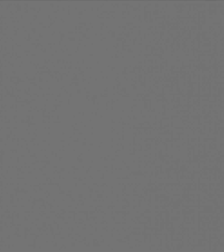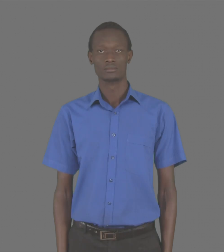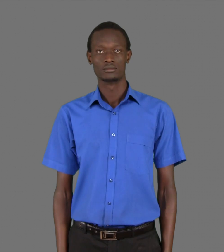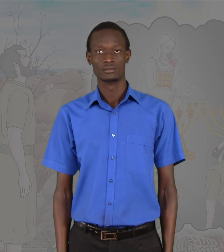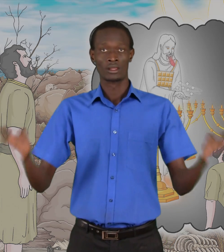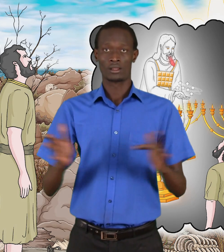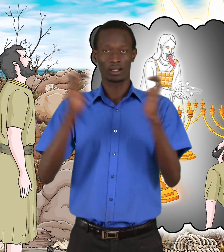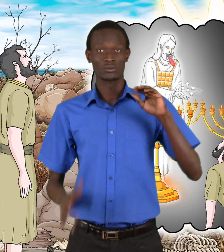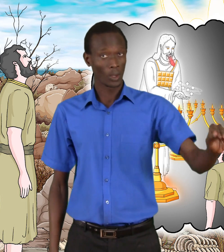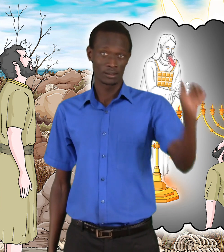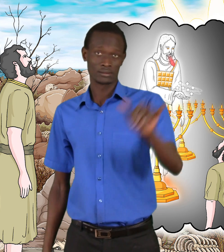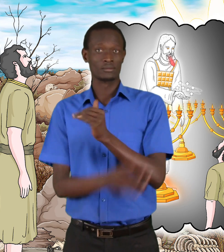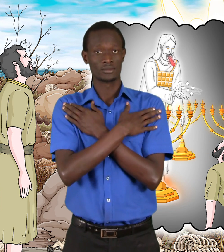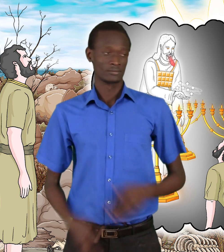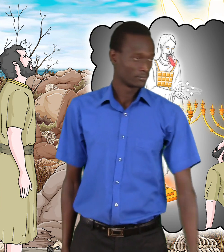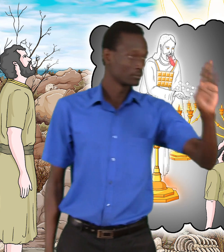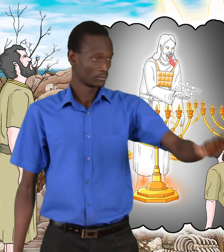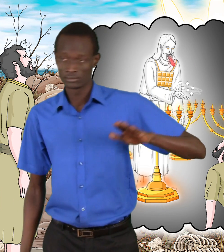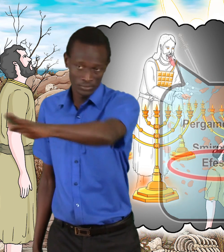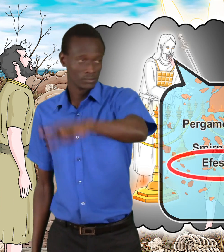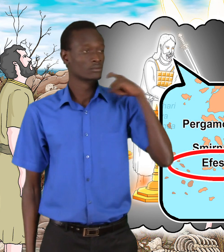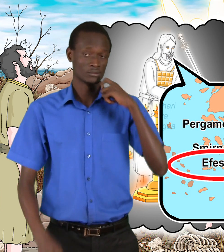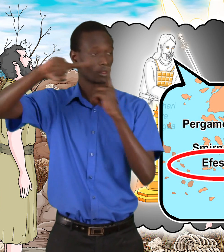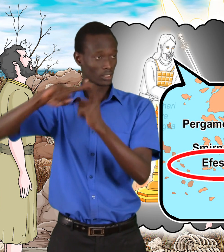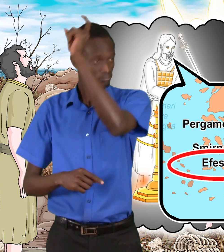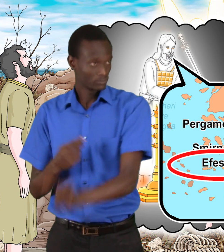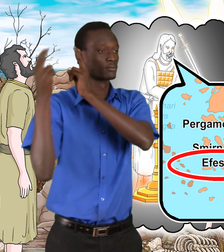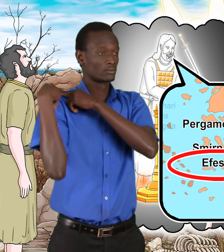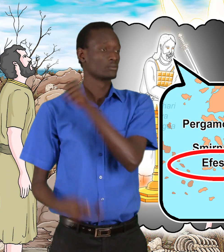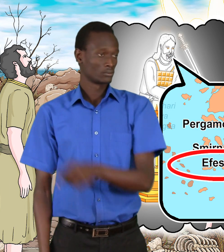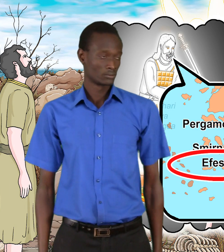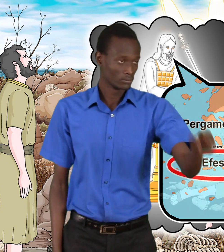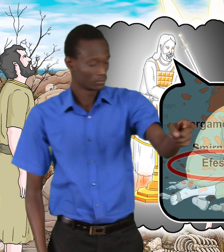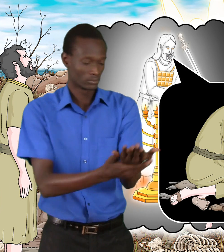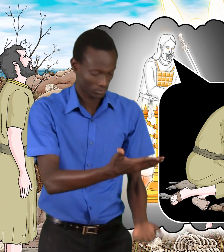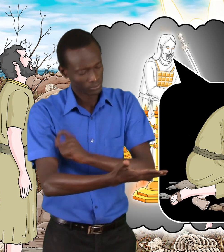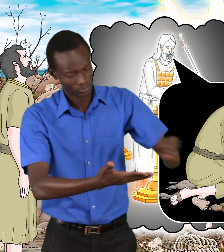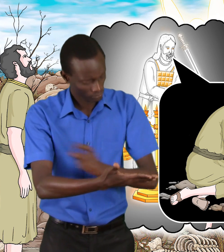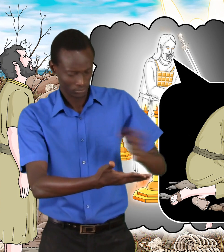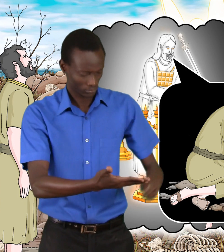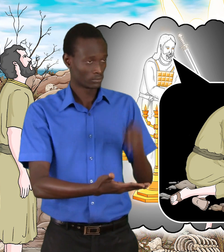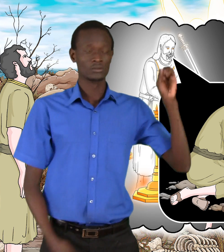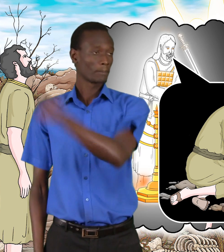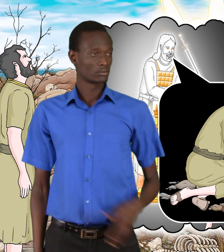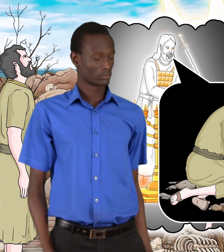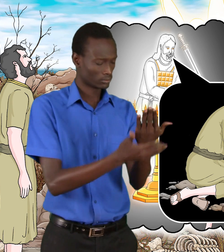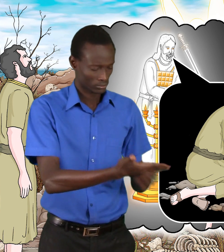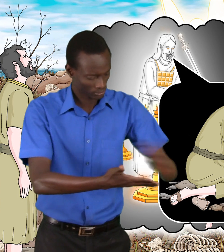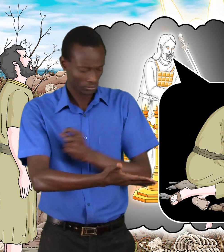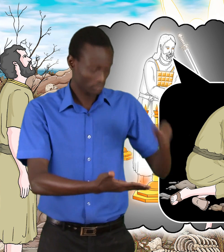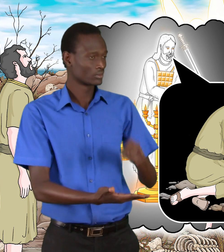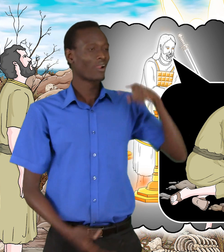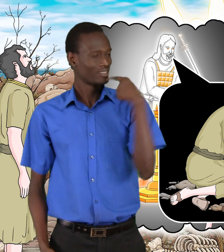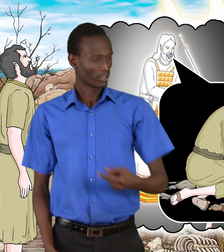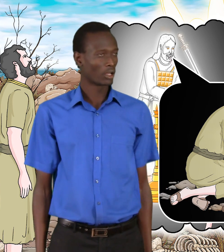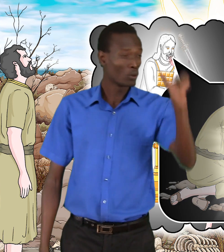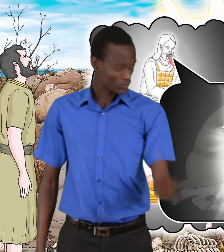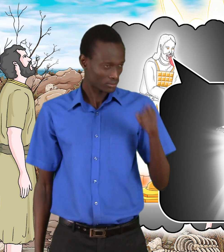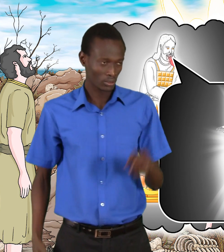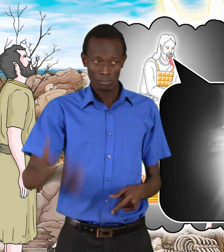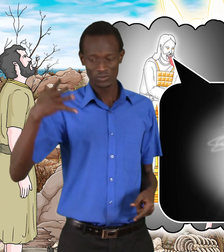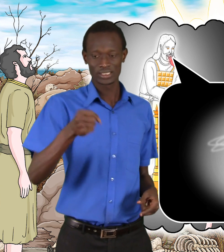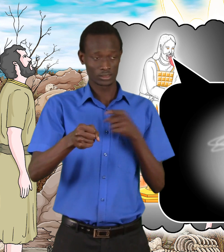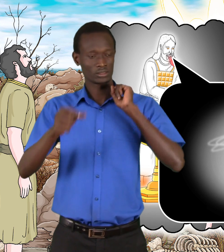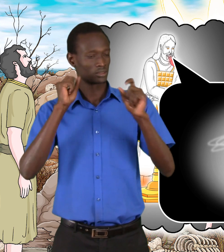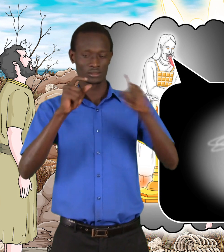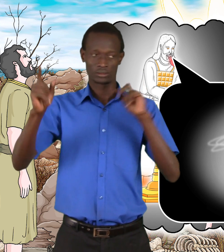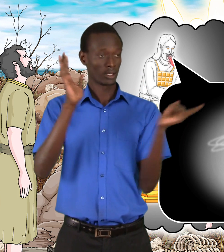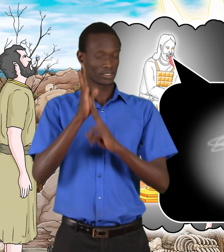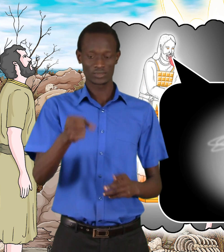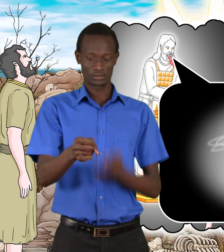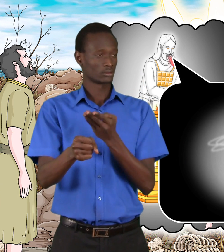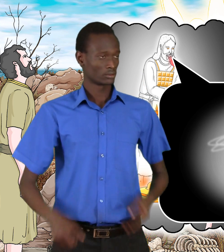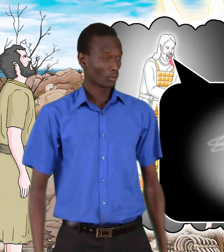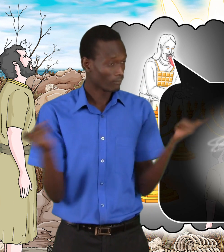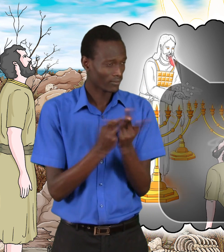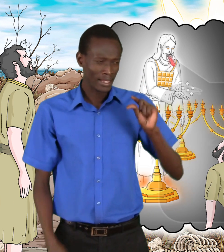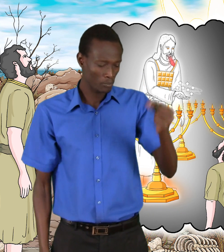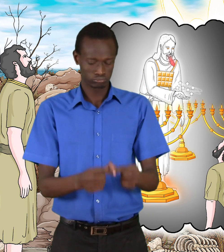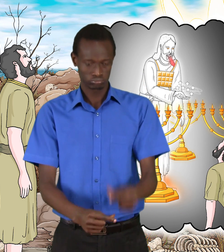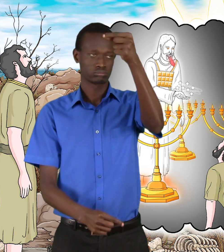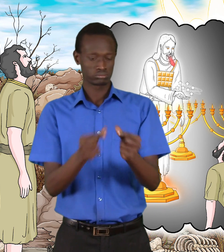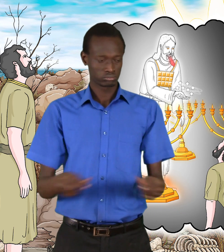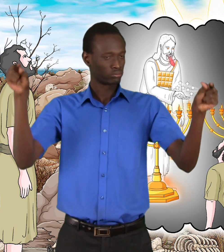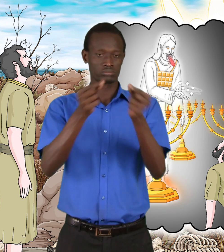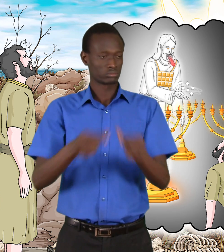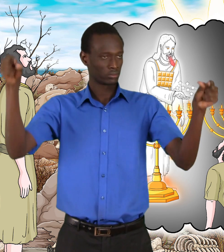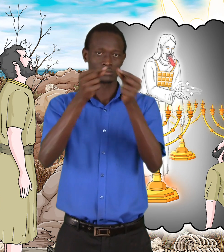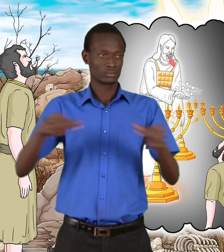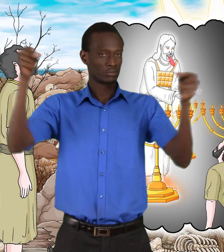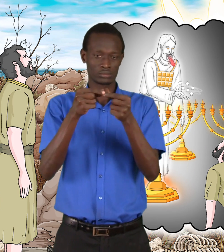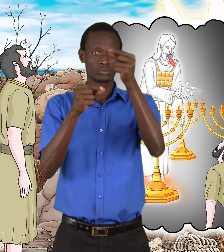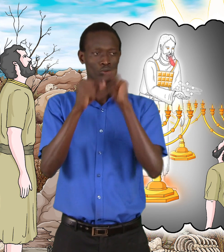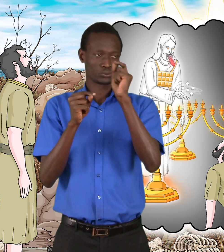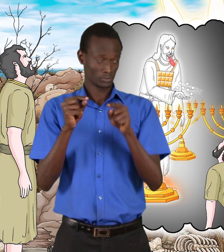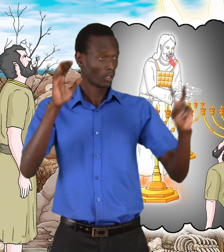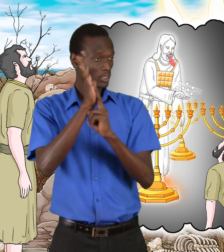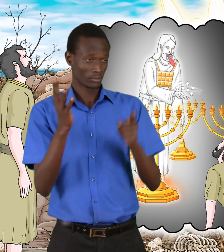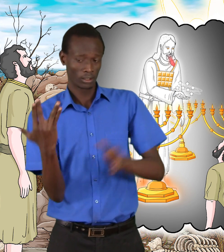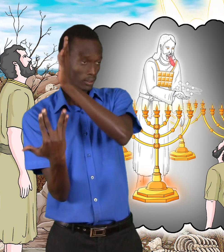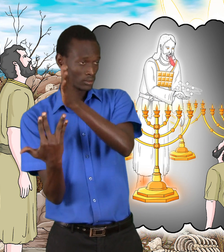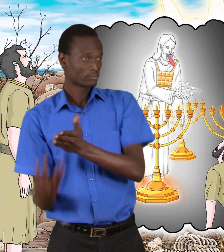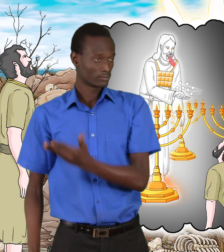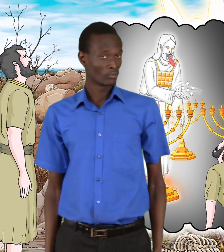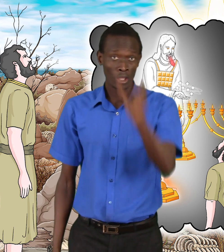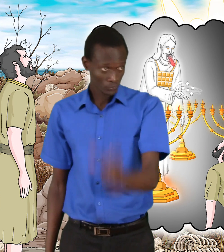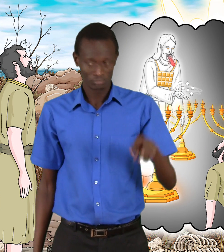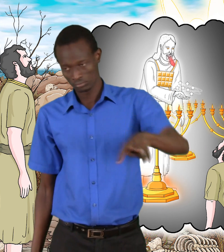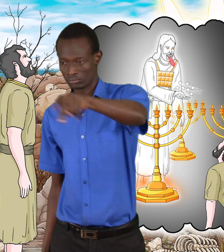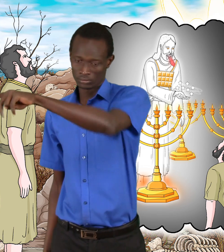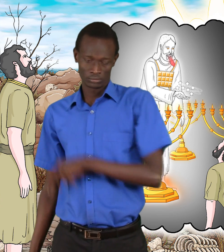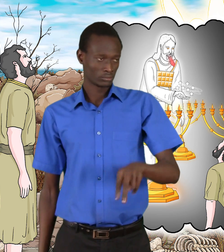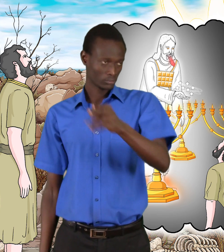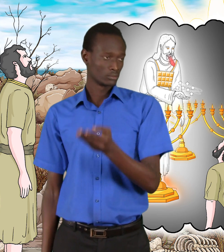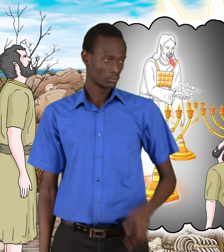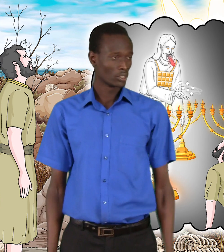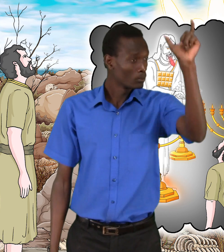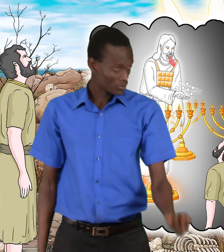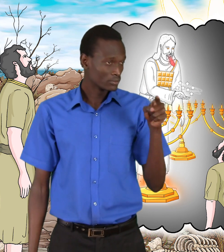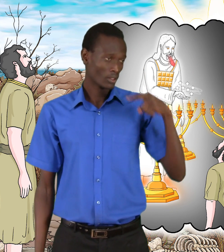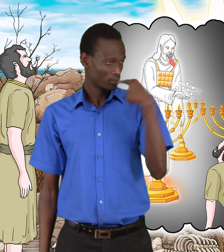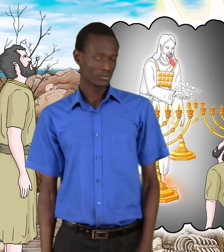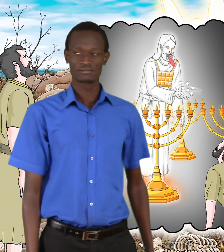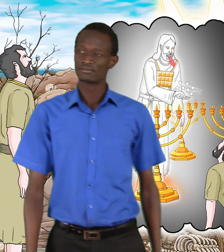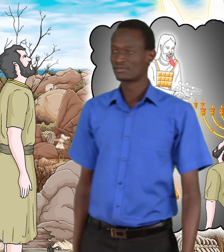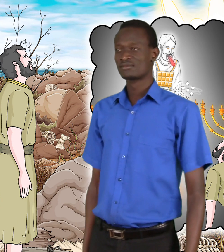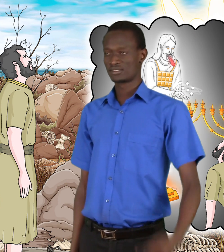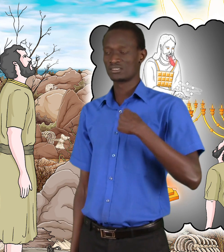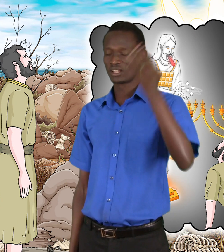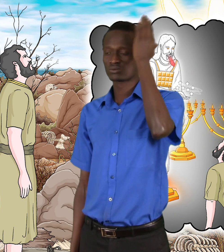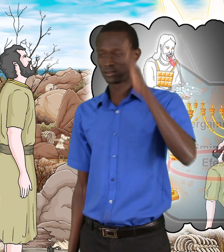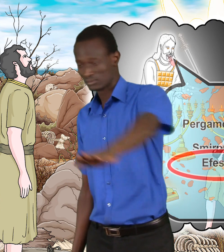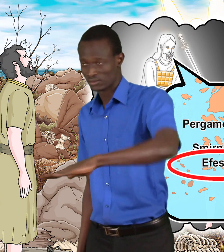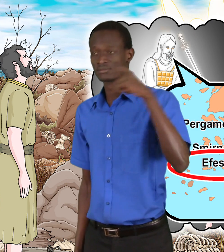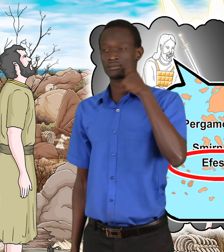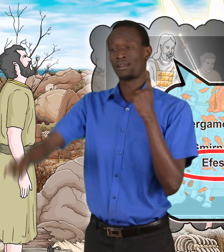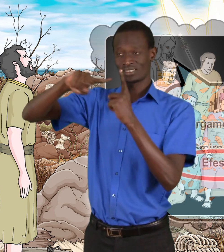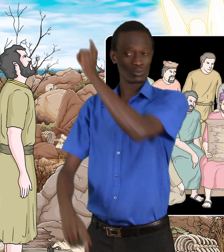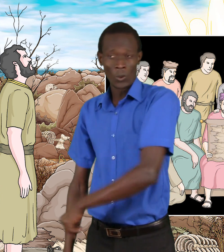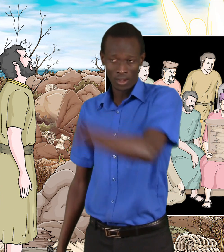“To the angel of the church in Ephesus write: These are the words of Him who holds the seven stars in His right hand and walks among the seven golden lampstands.